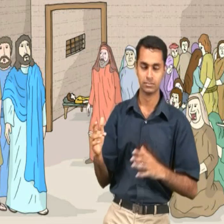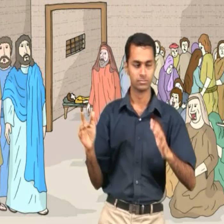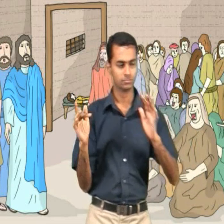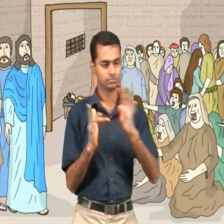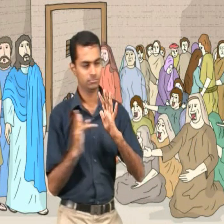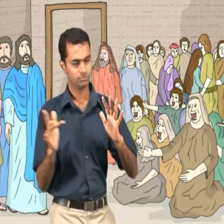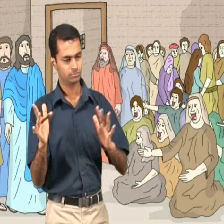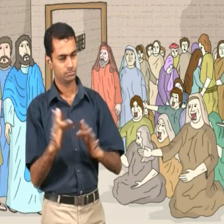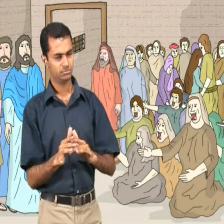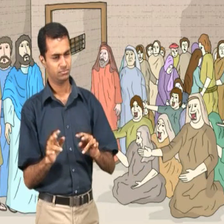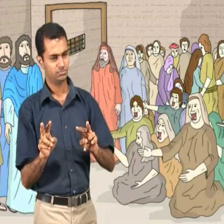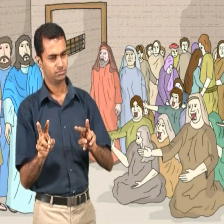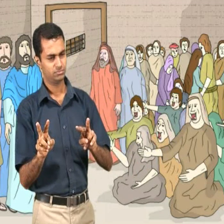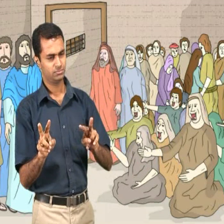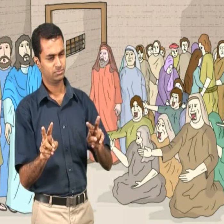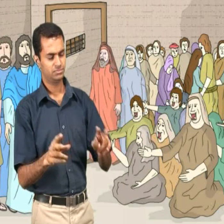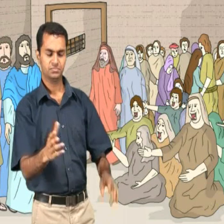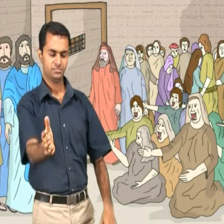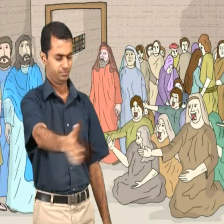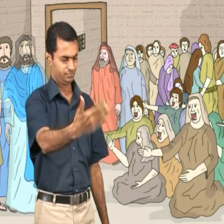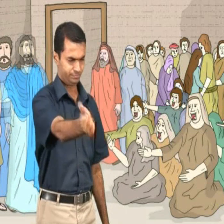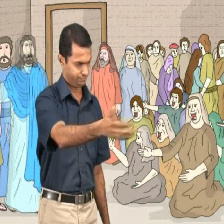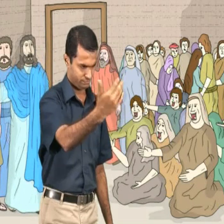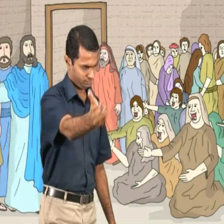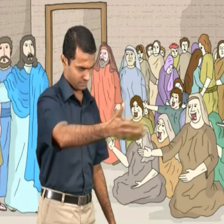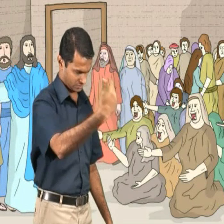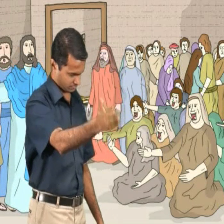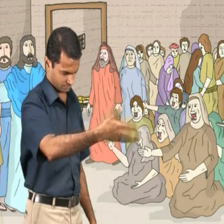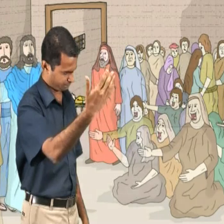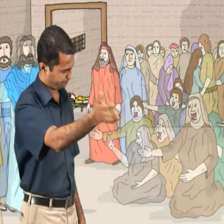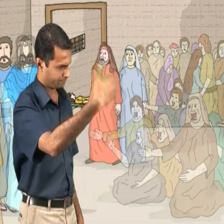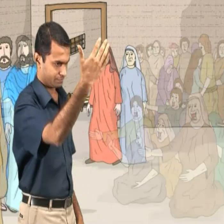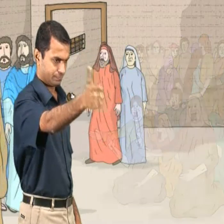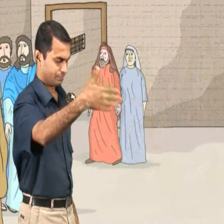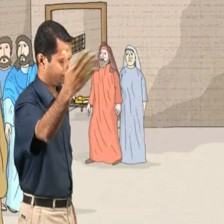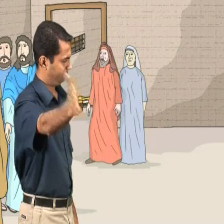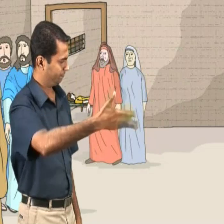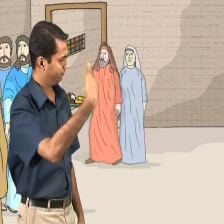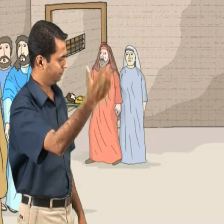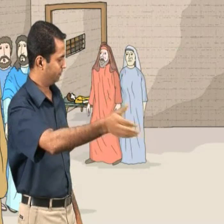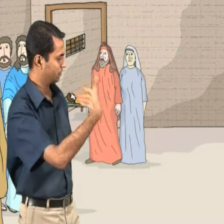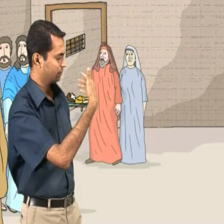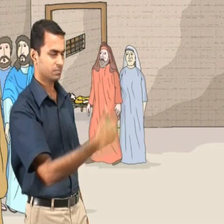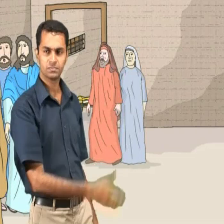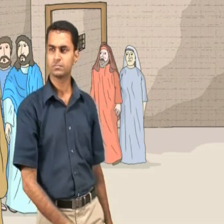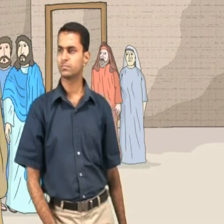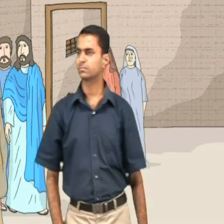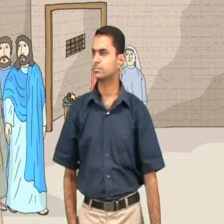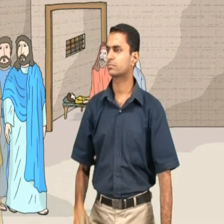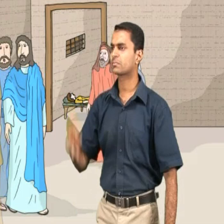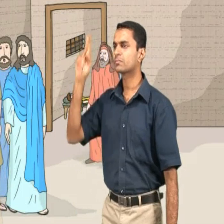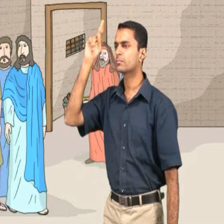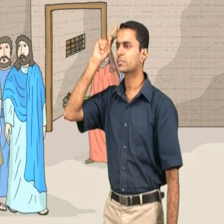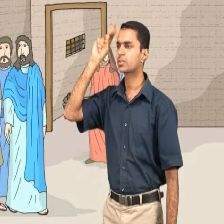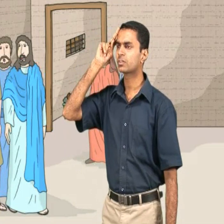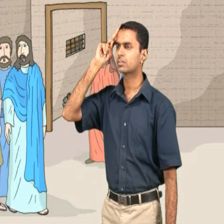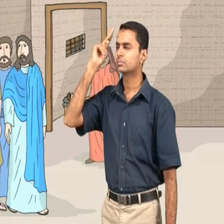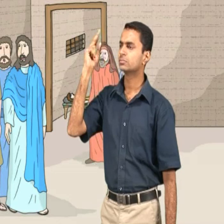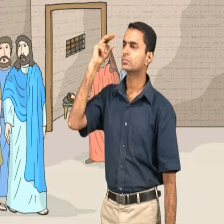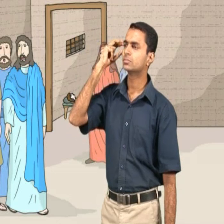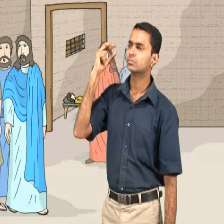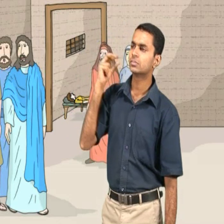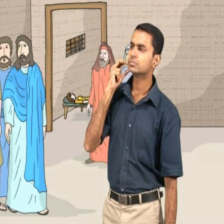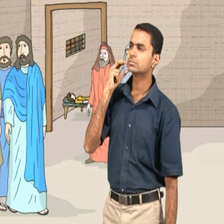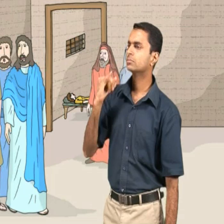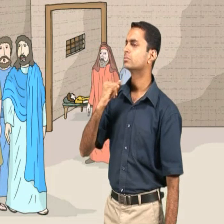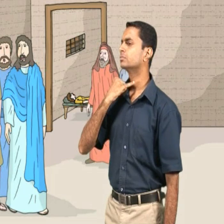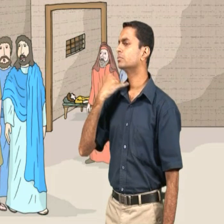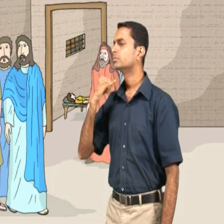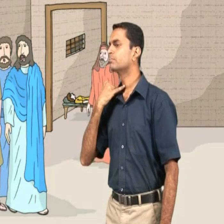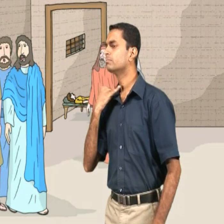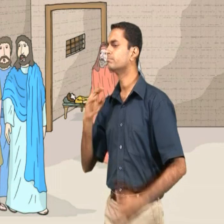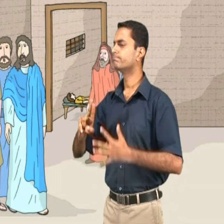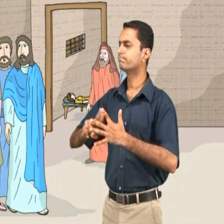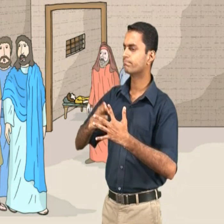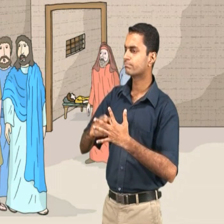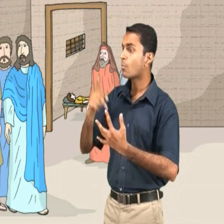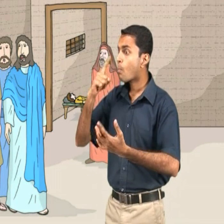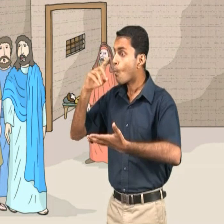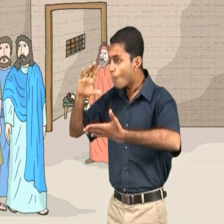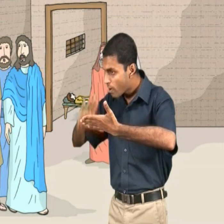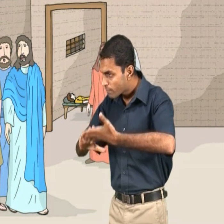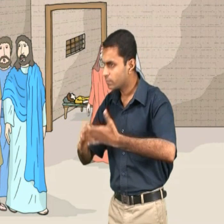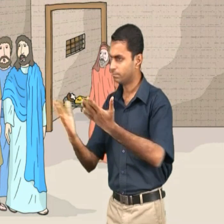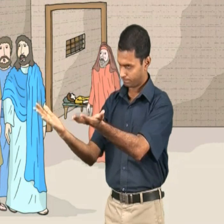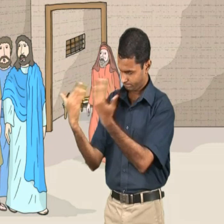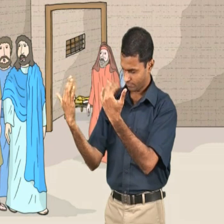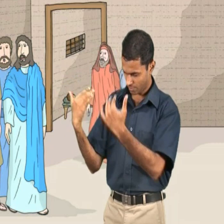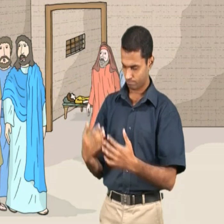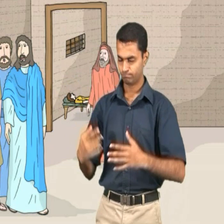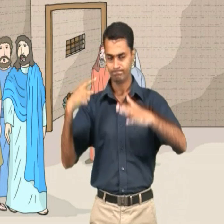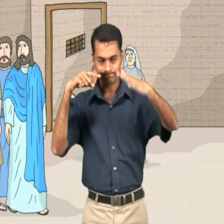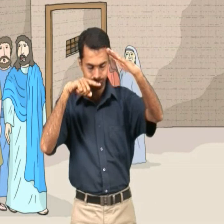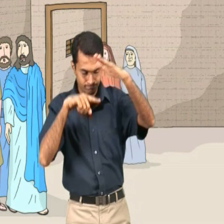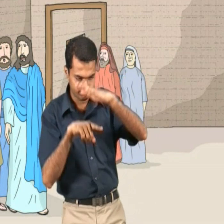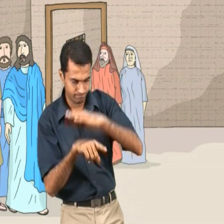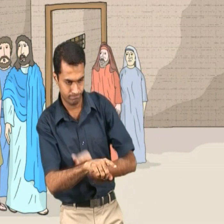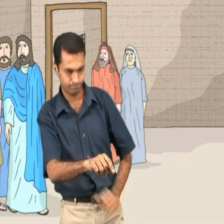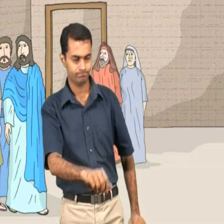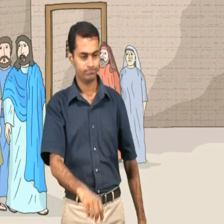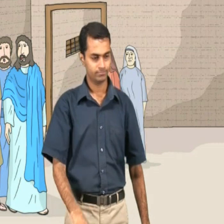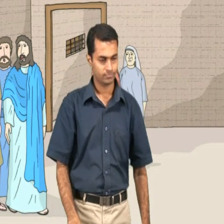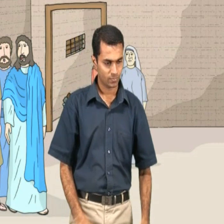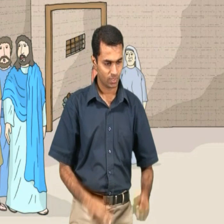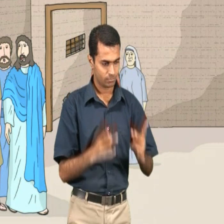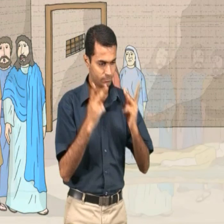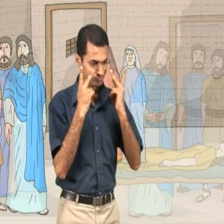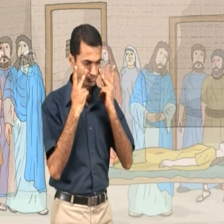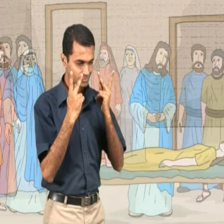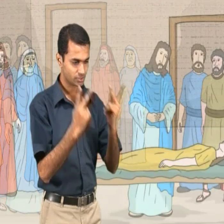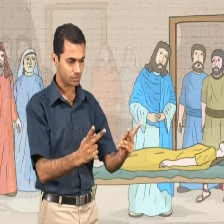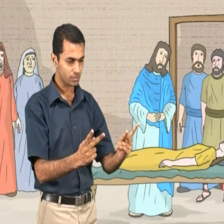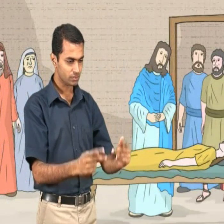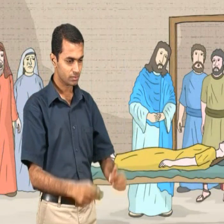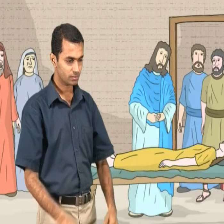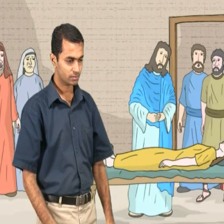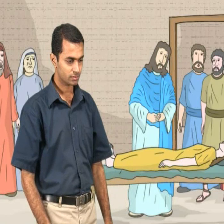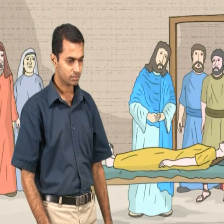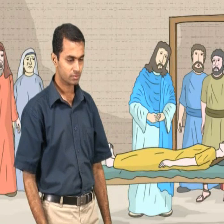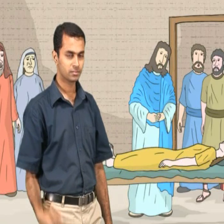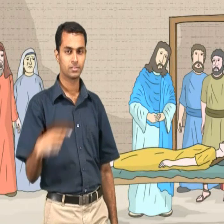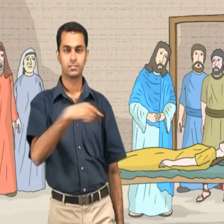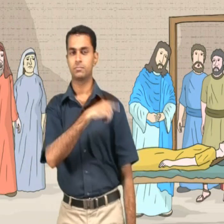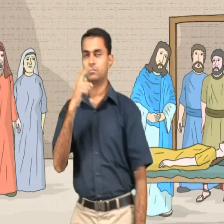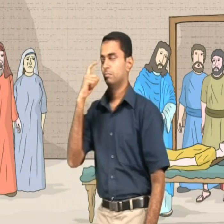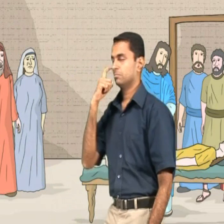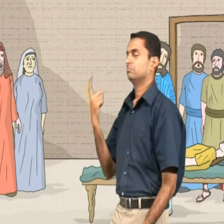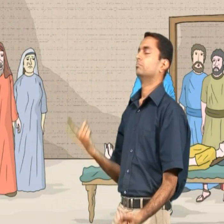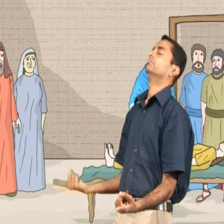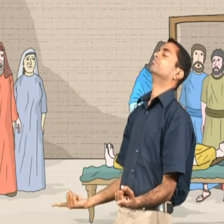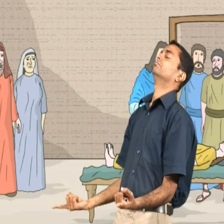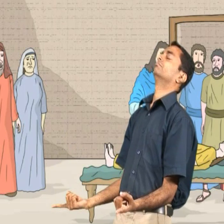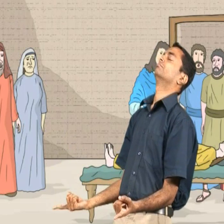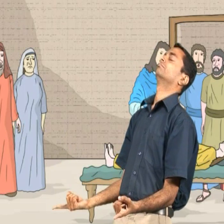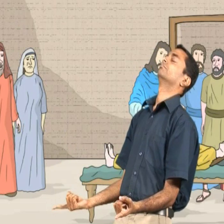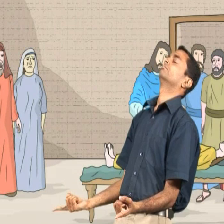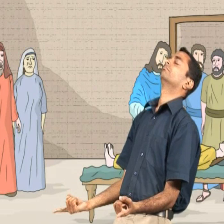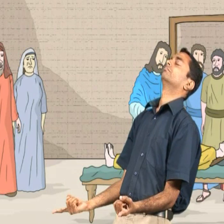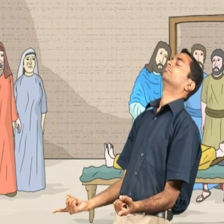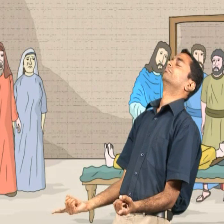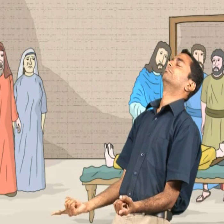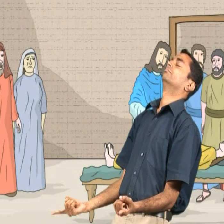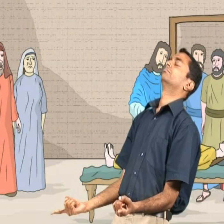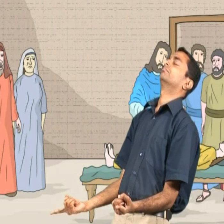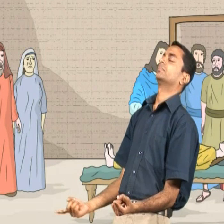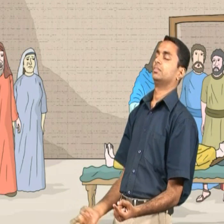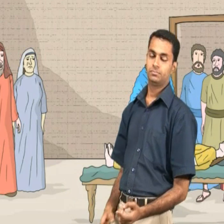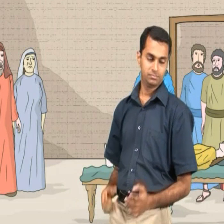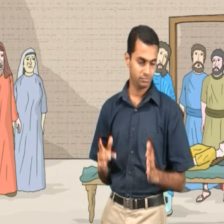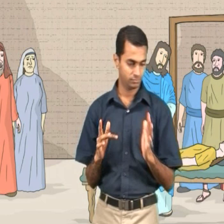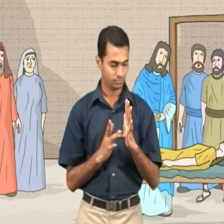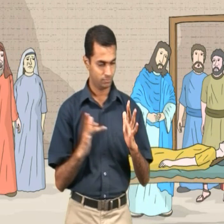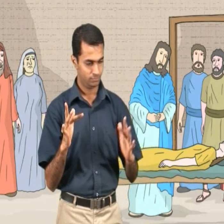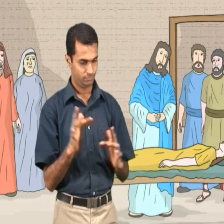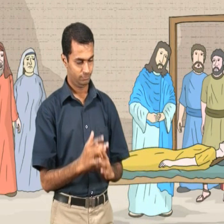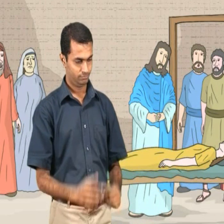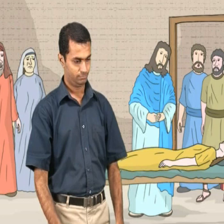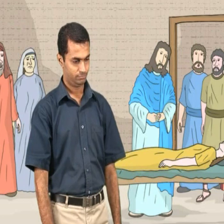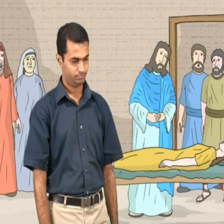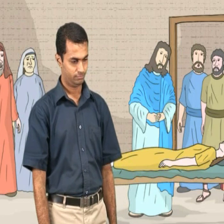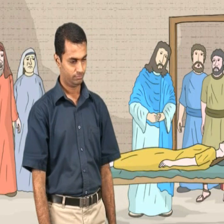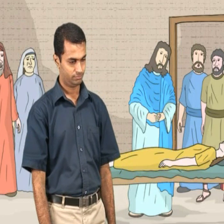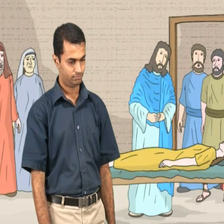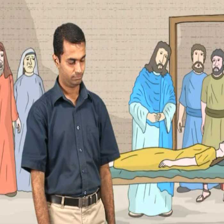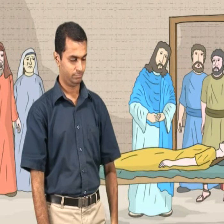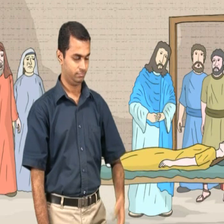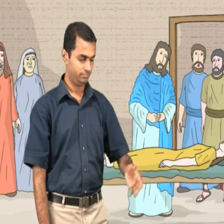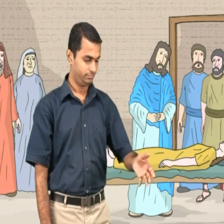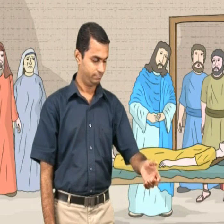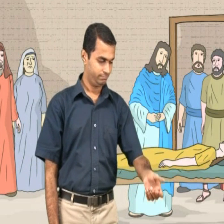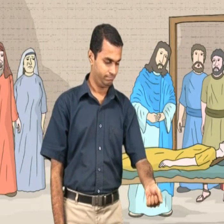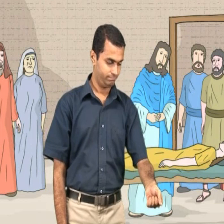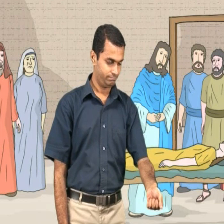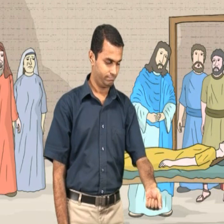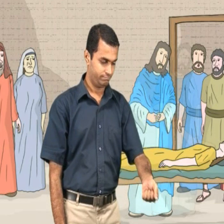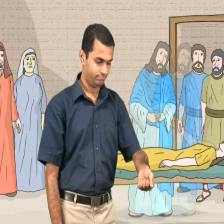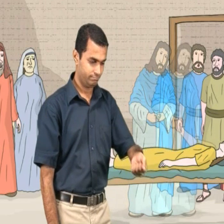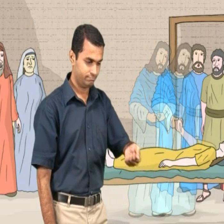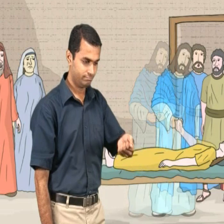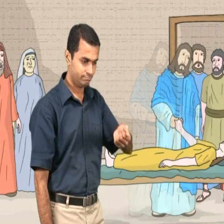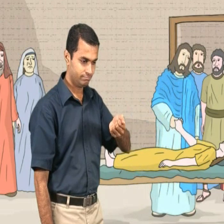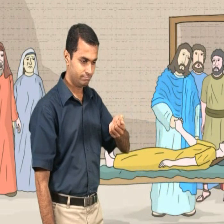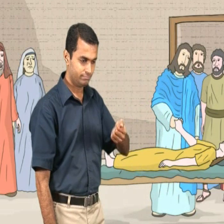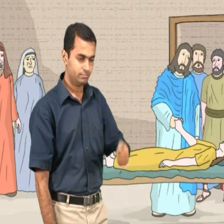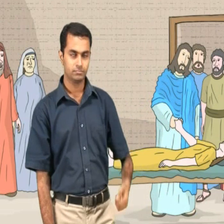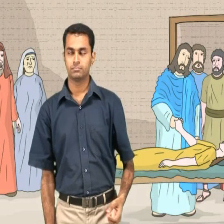After He had put them all outside, He took the child’s father and mother and His own companions, and went in to see the child.